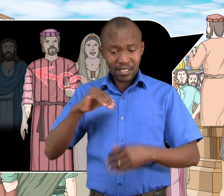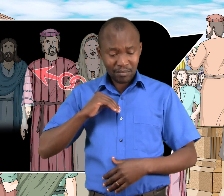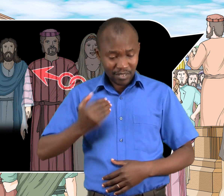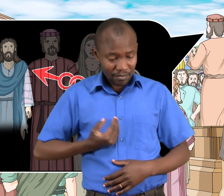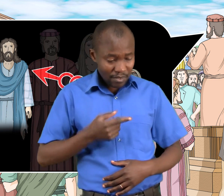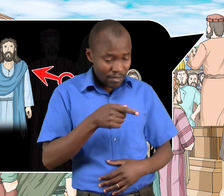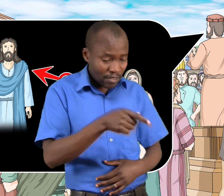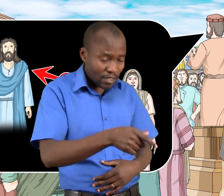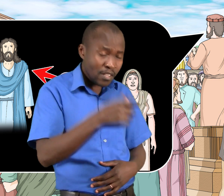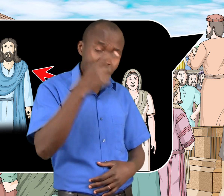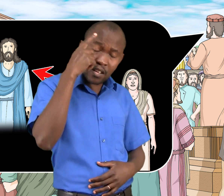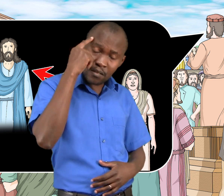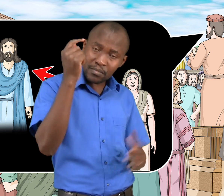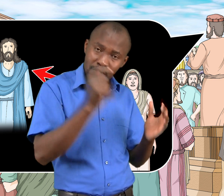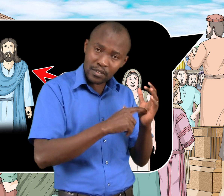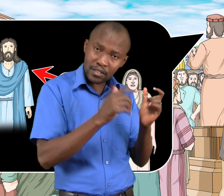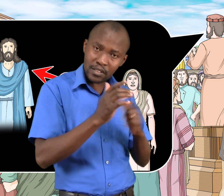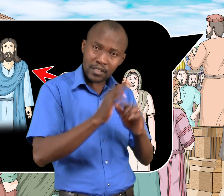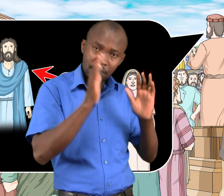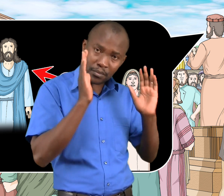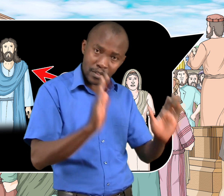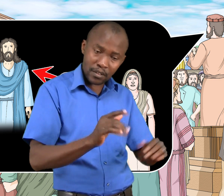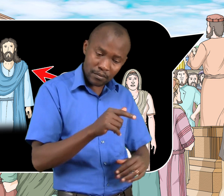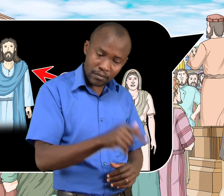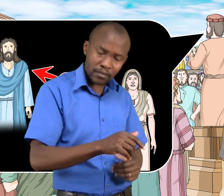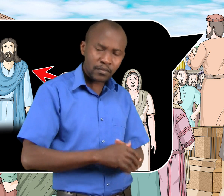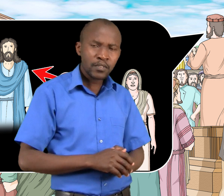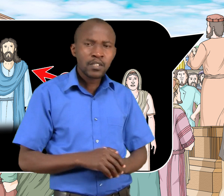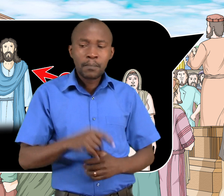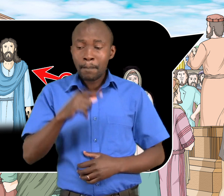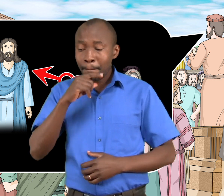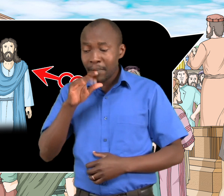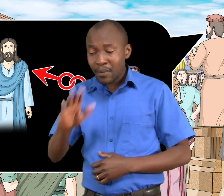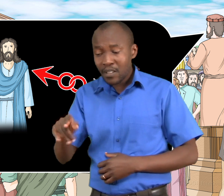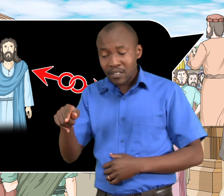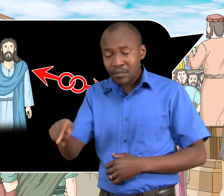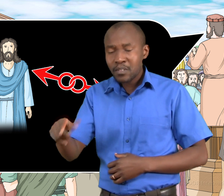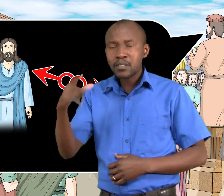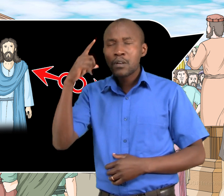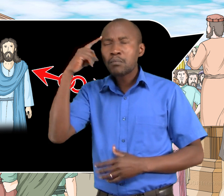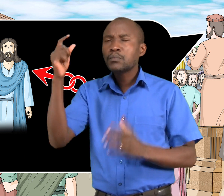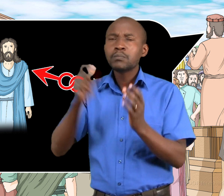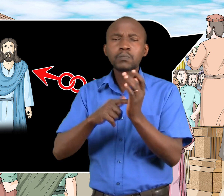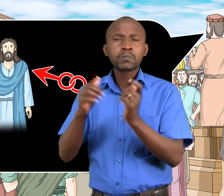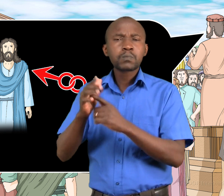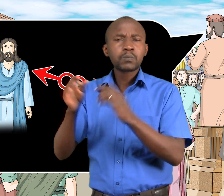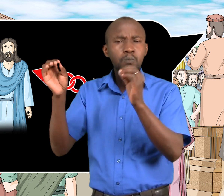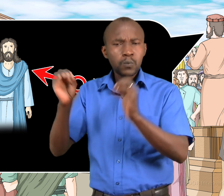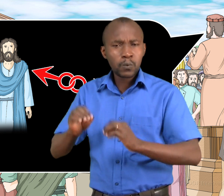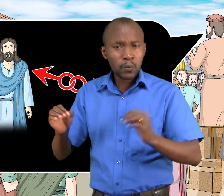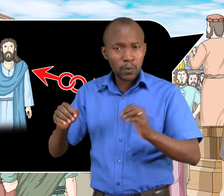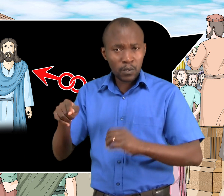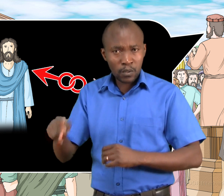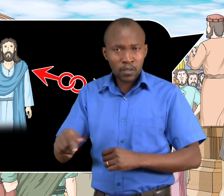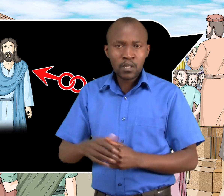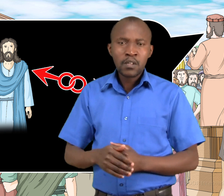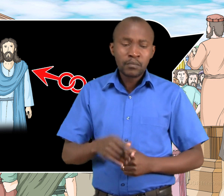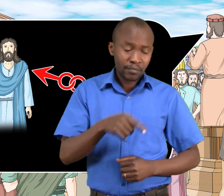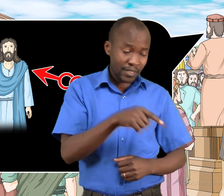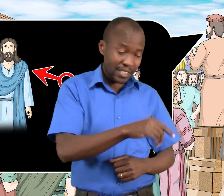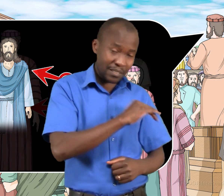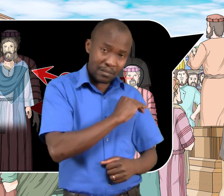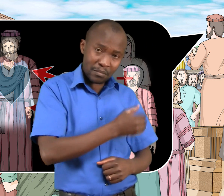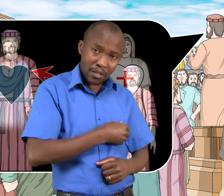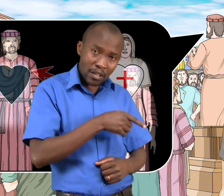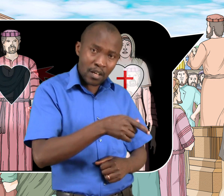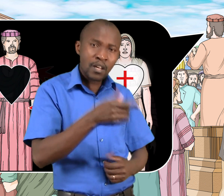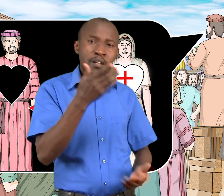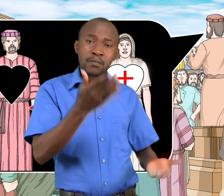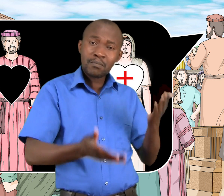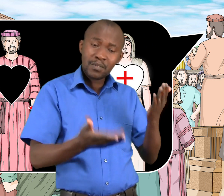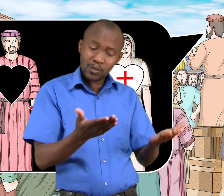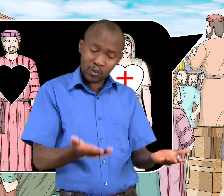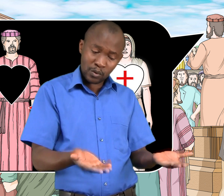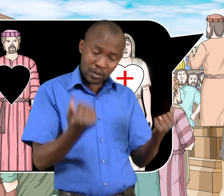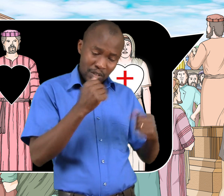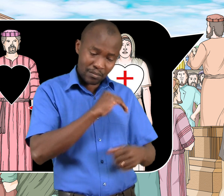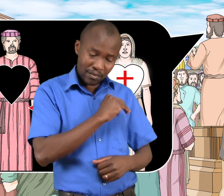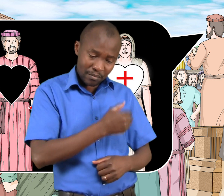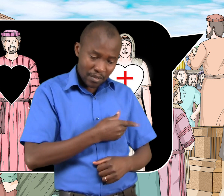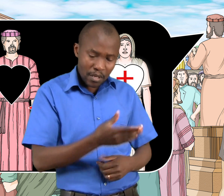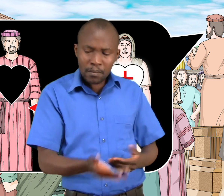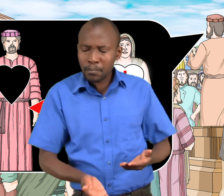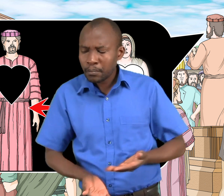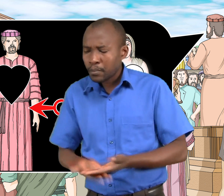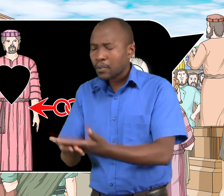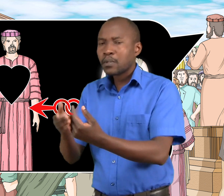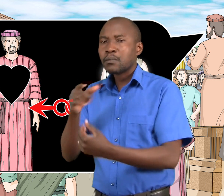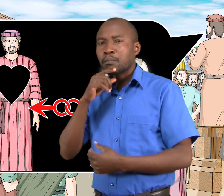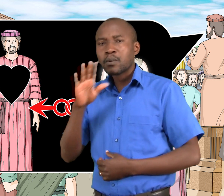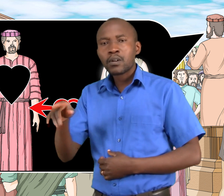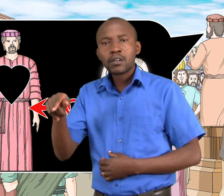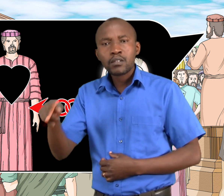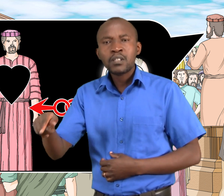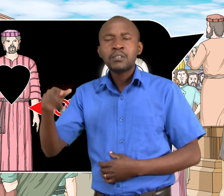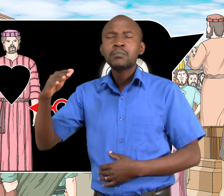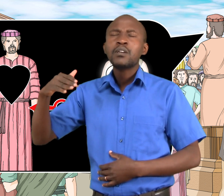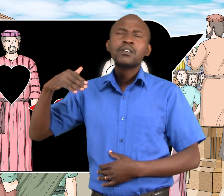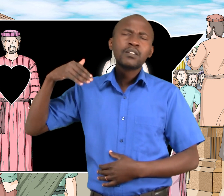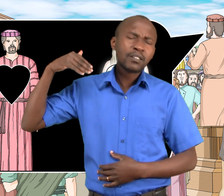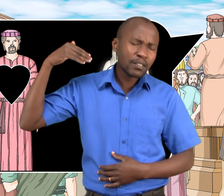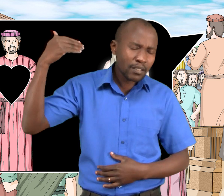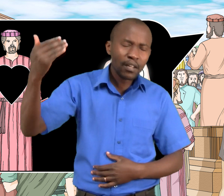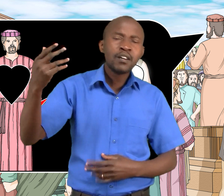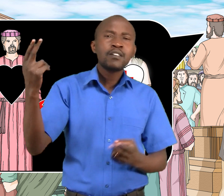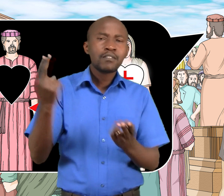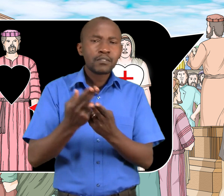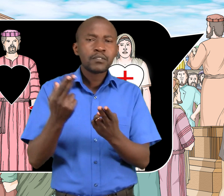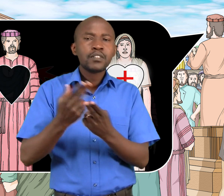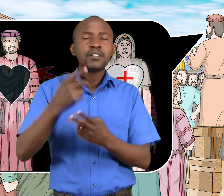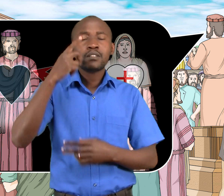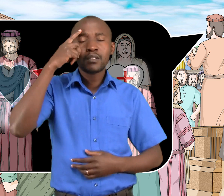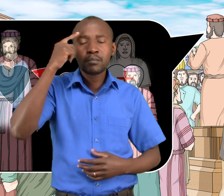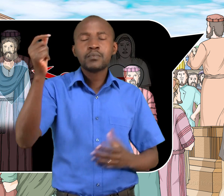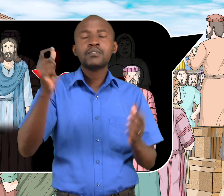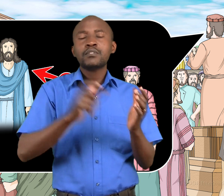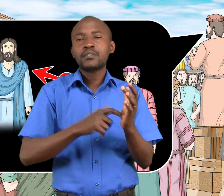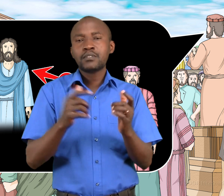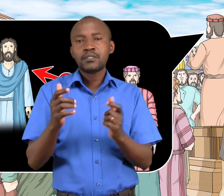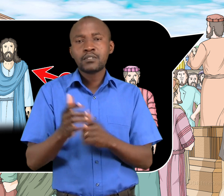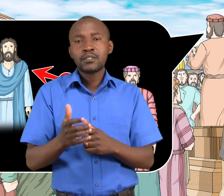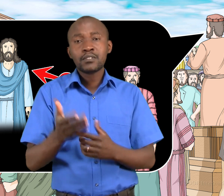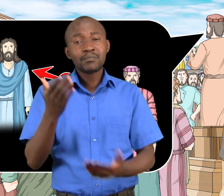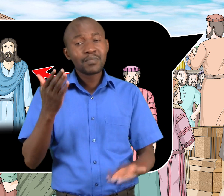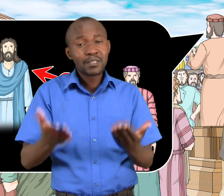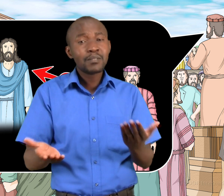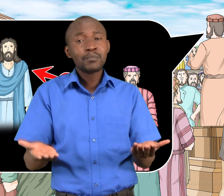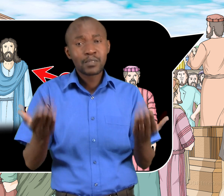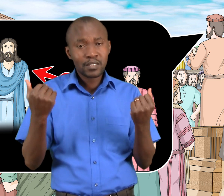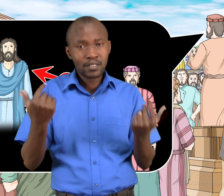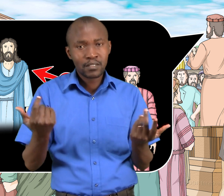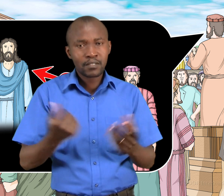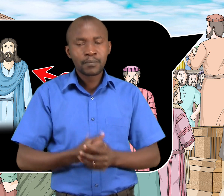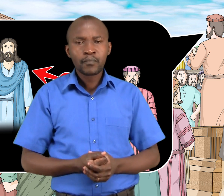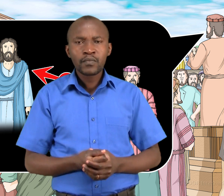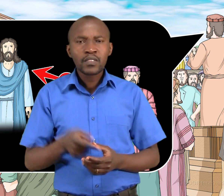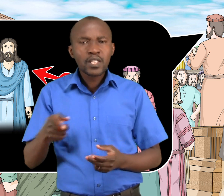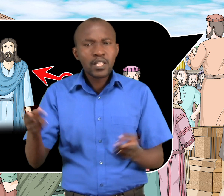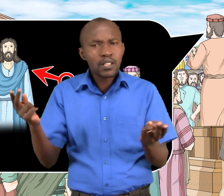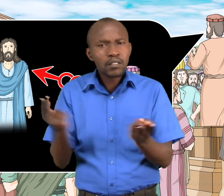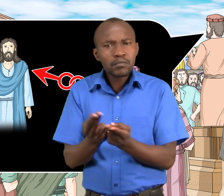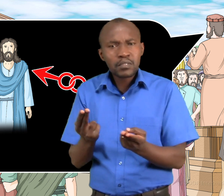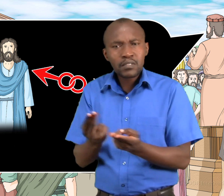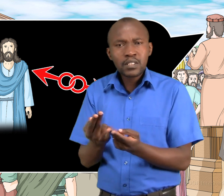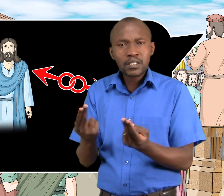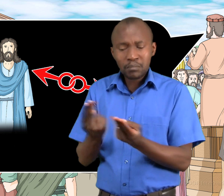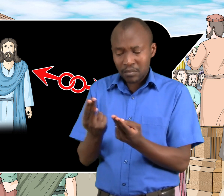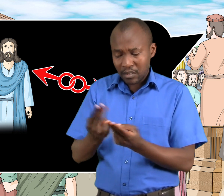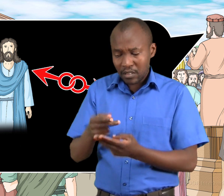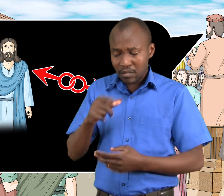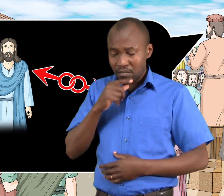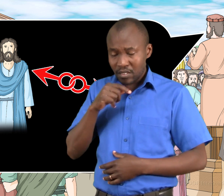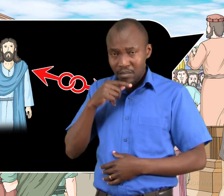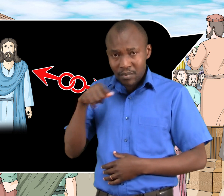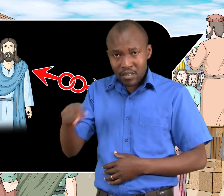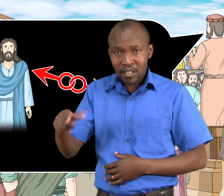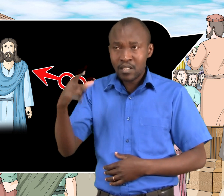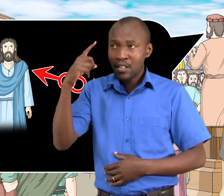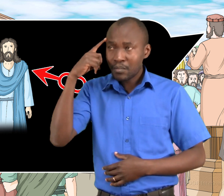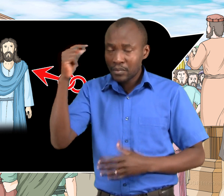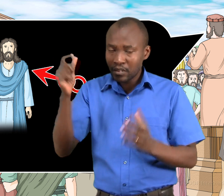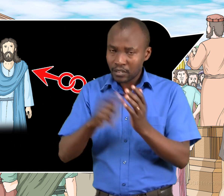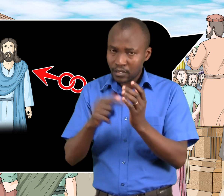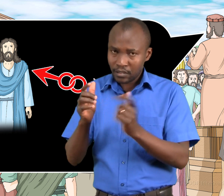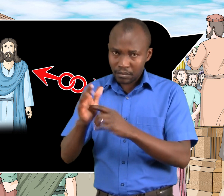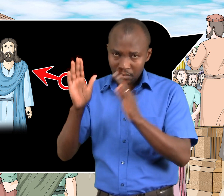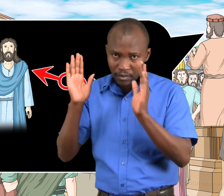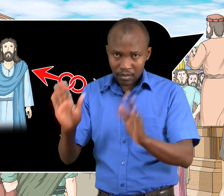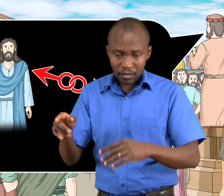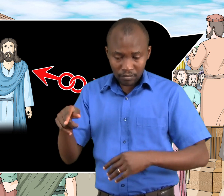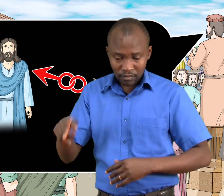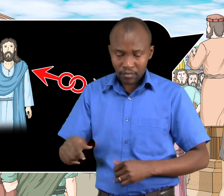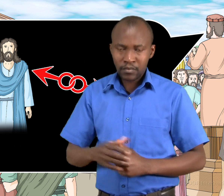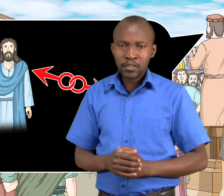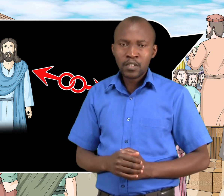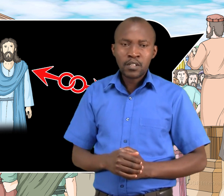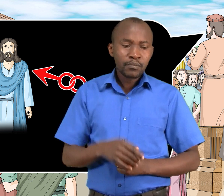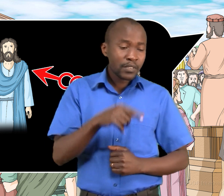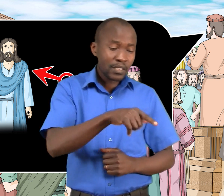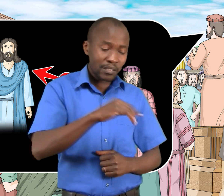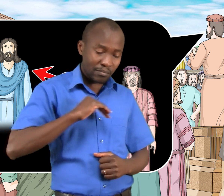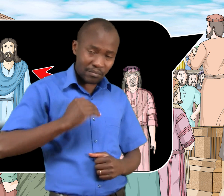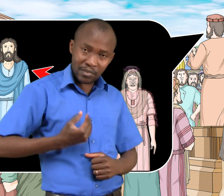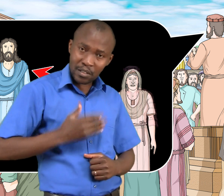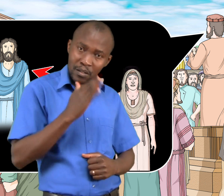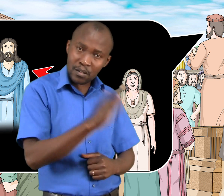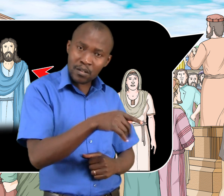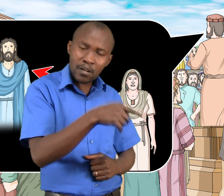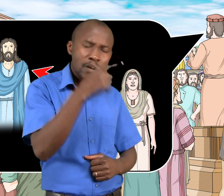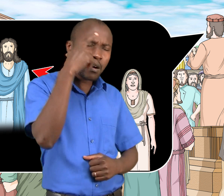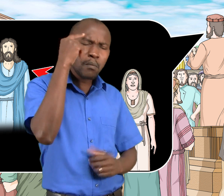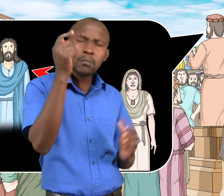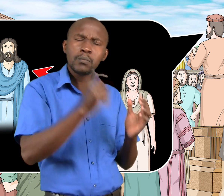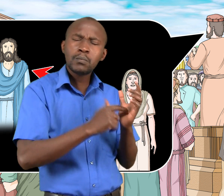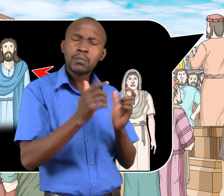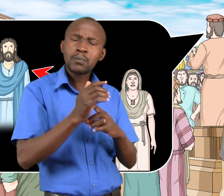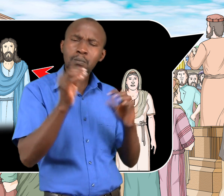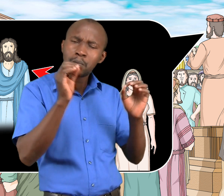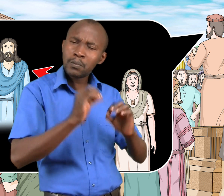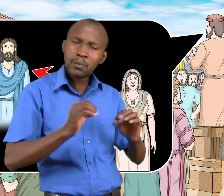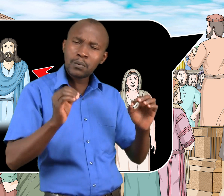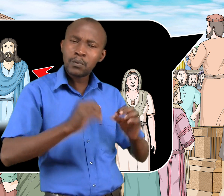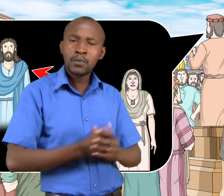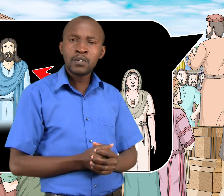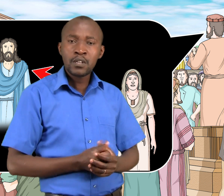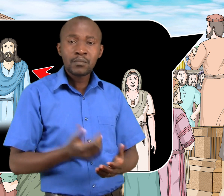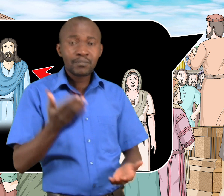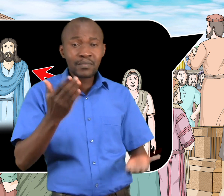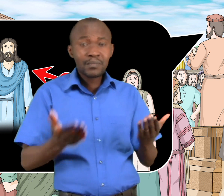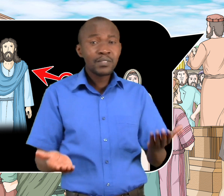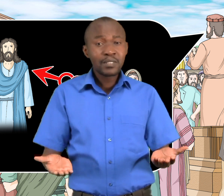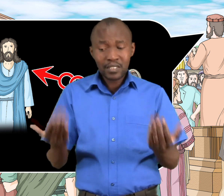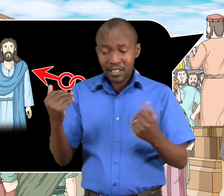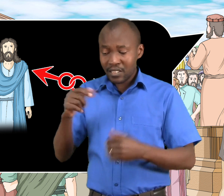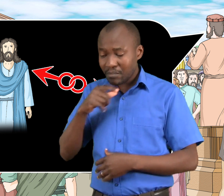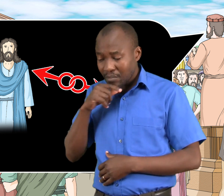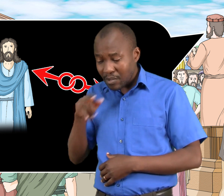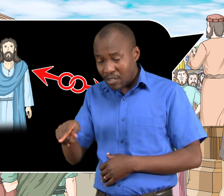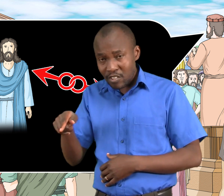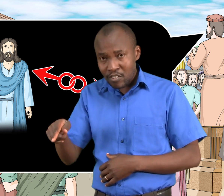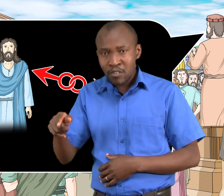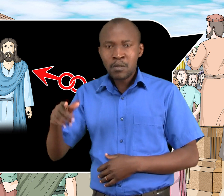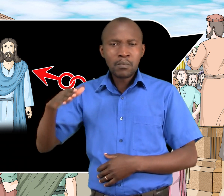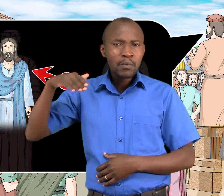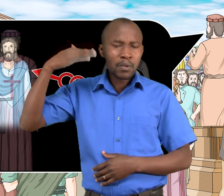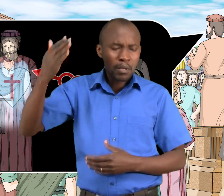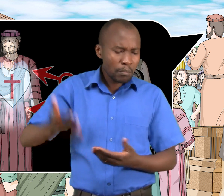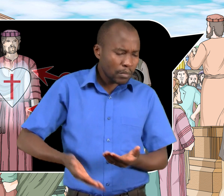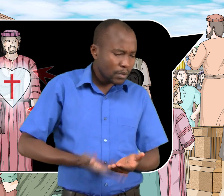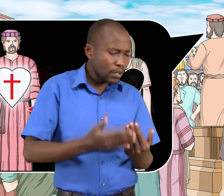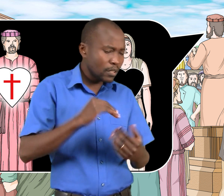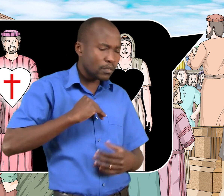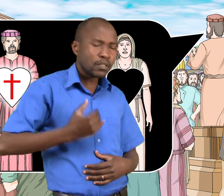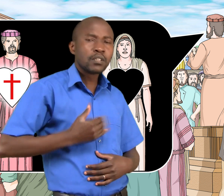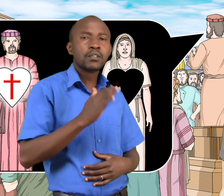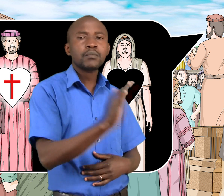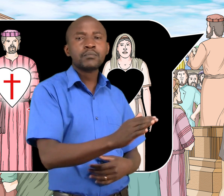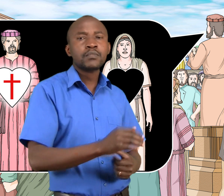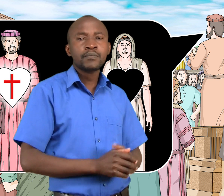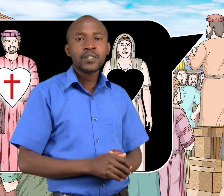How do you know, wife, whether you will save your husband?